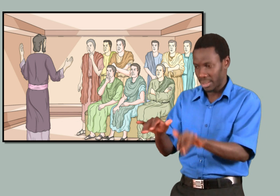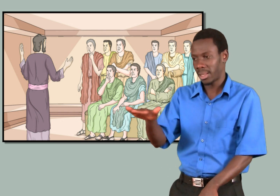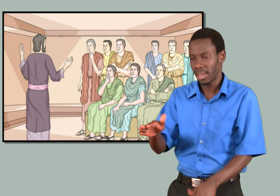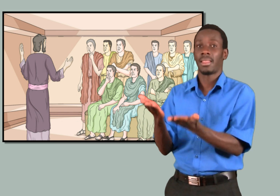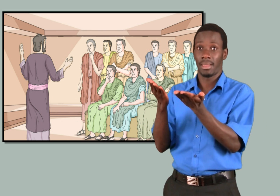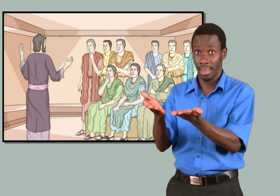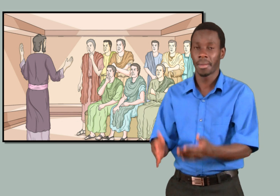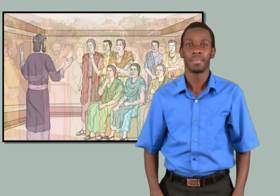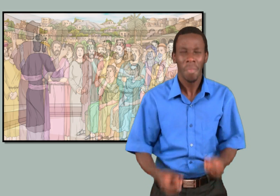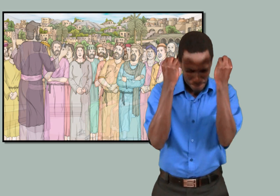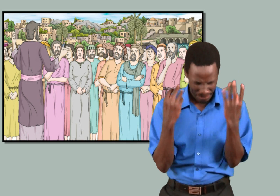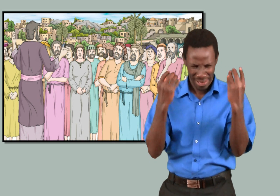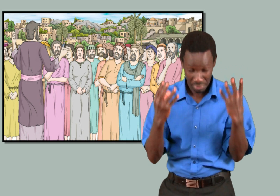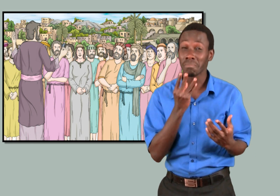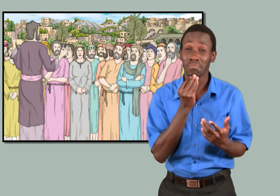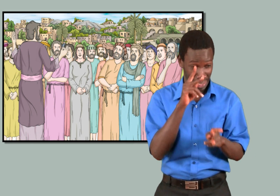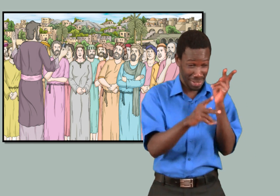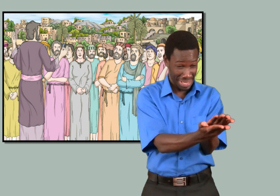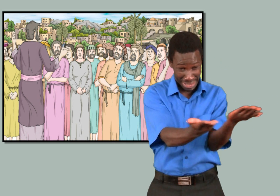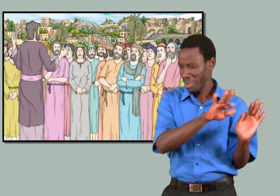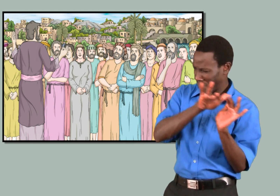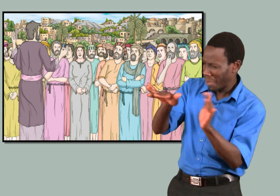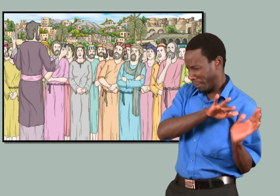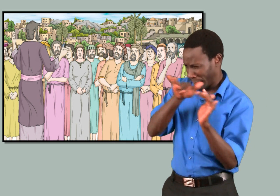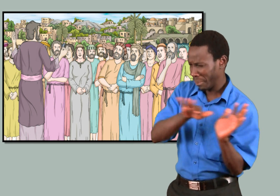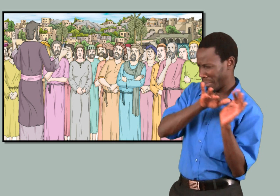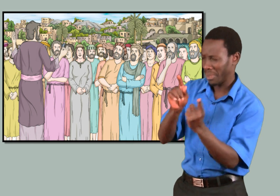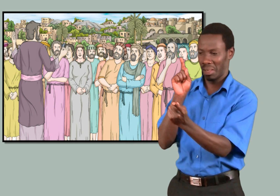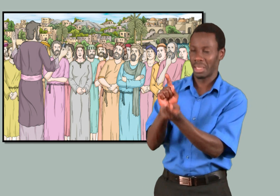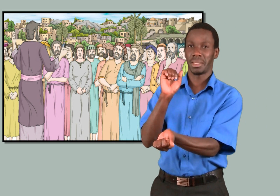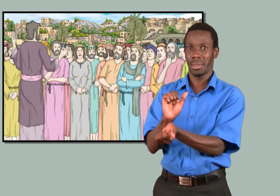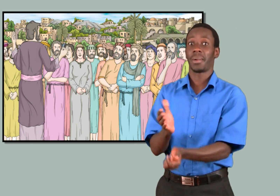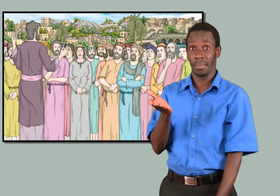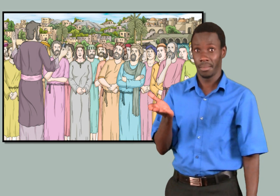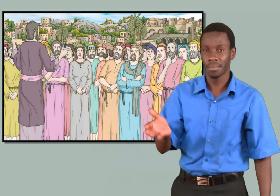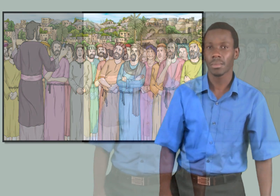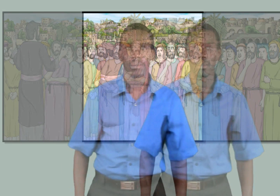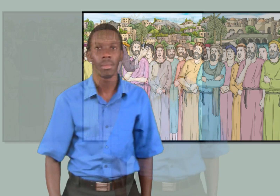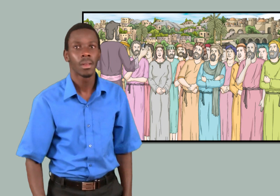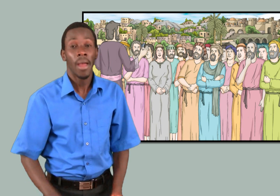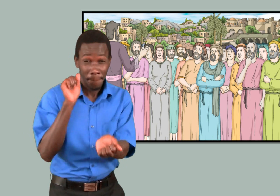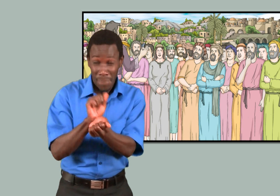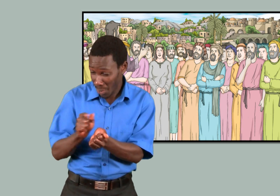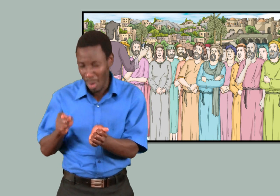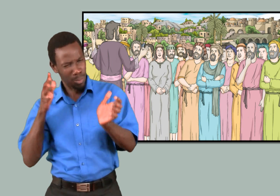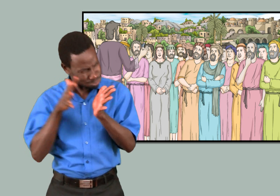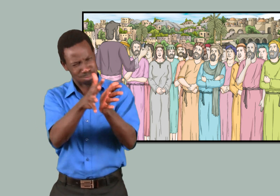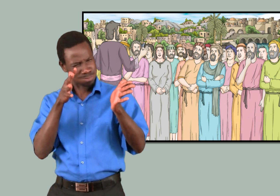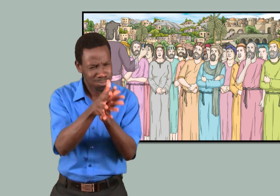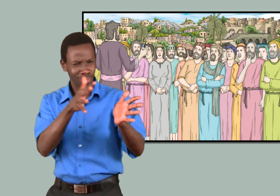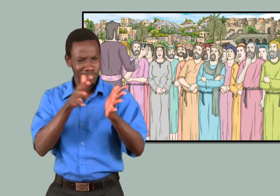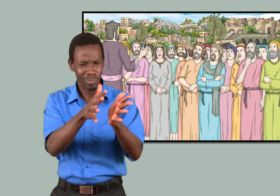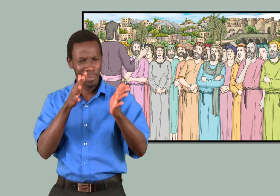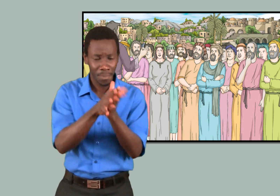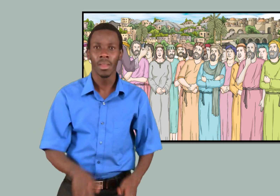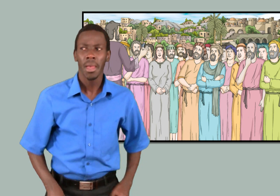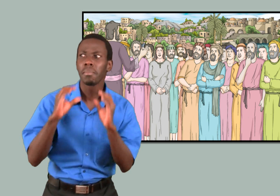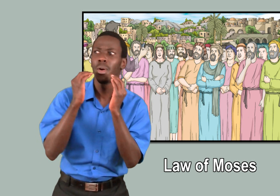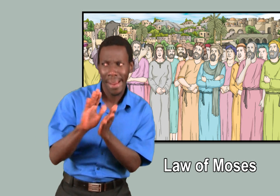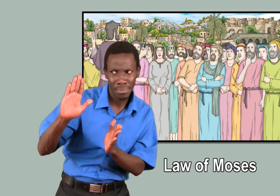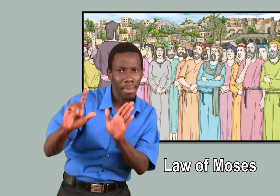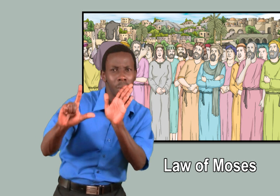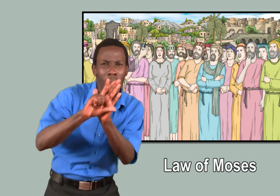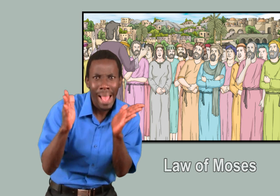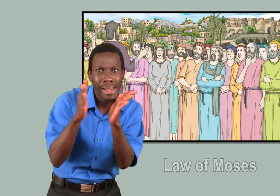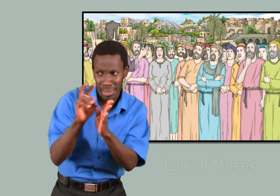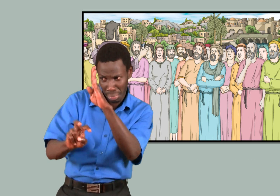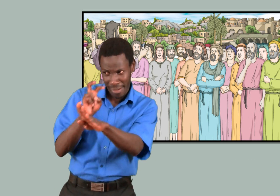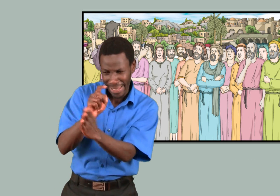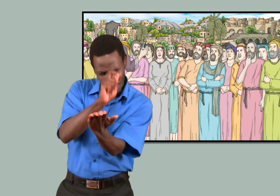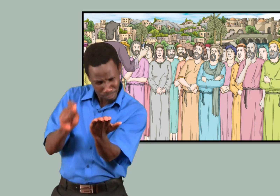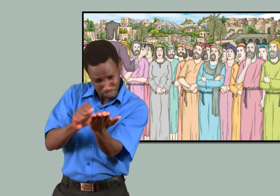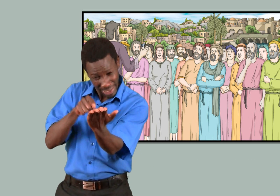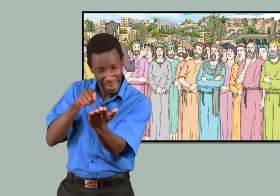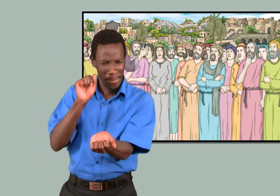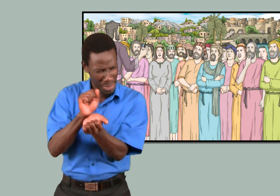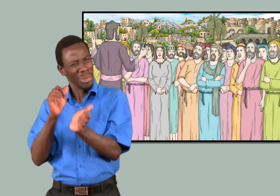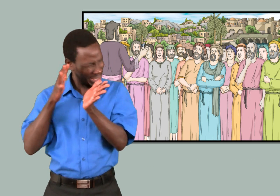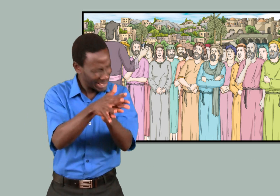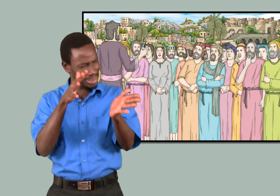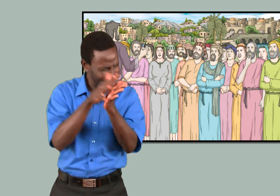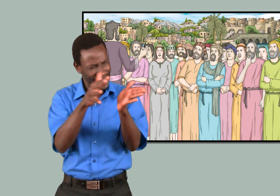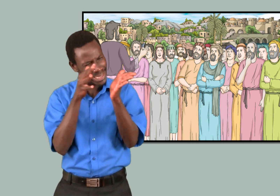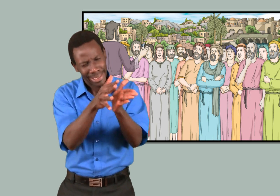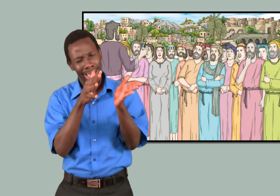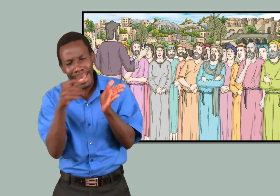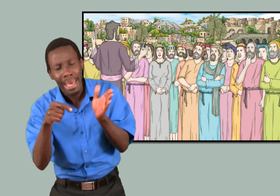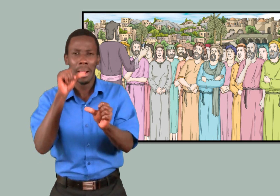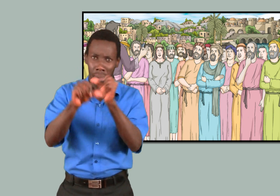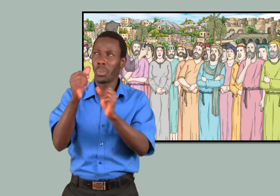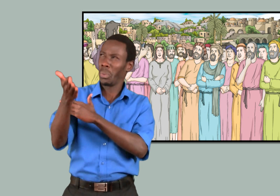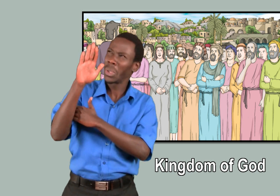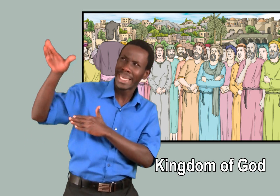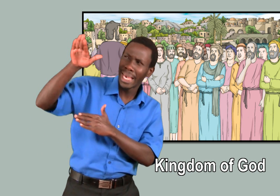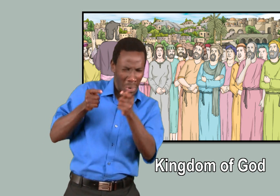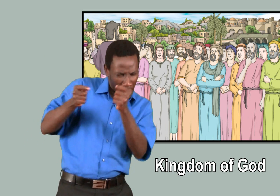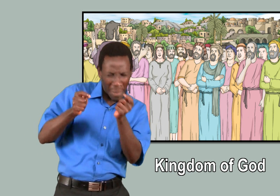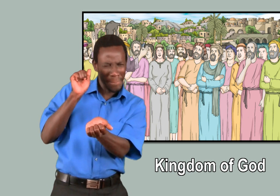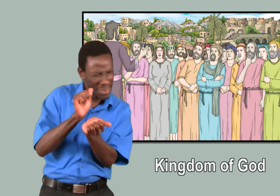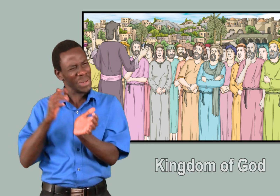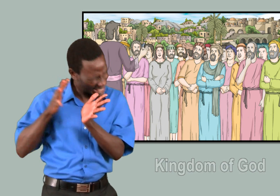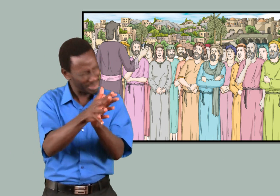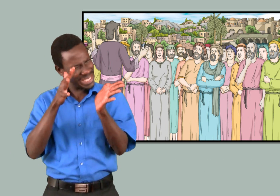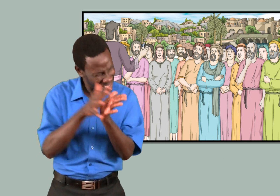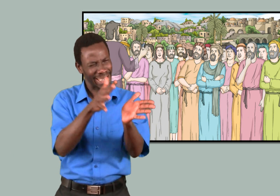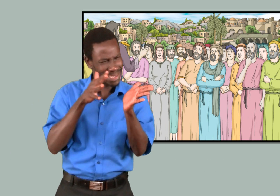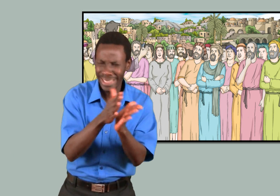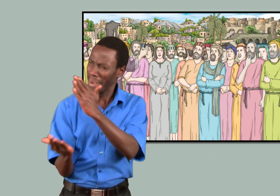So they set a day to meet with Paul, and many people came to the place he was staying.